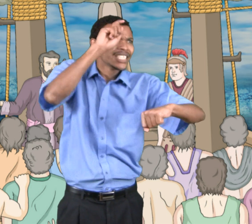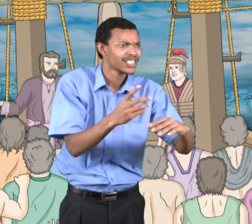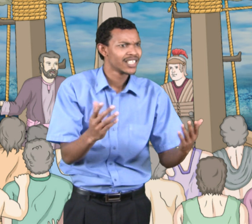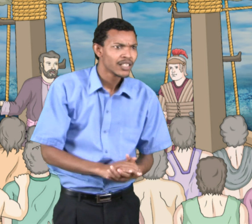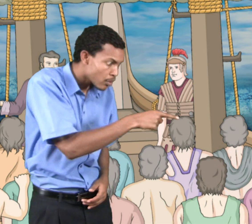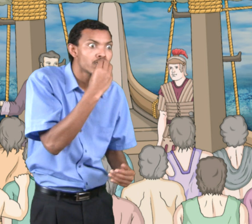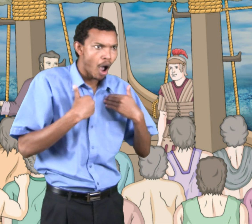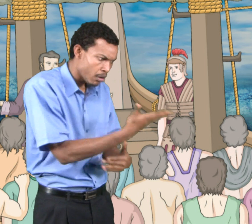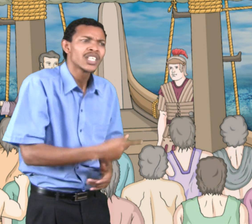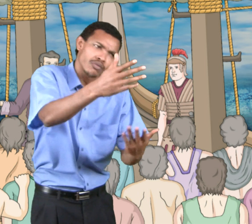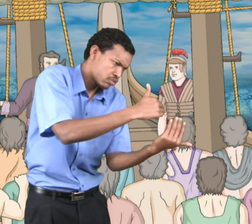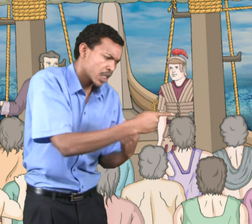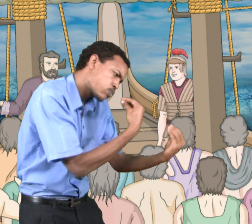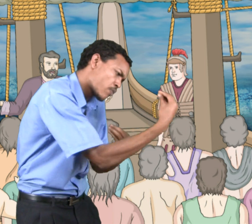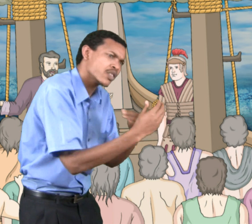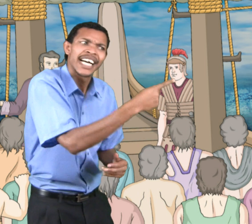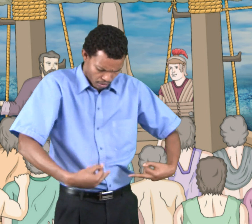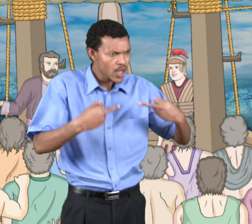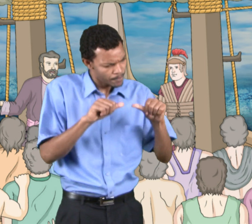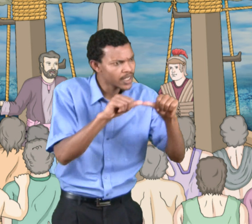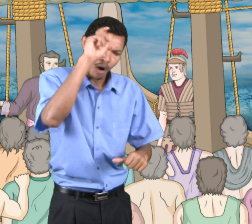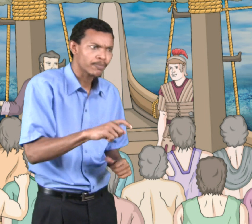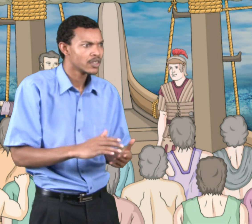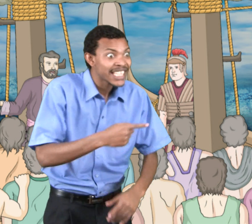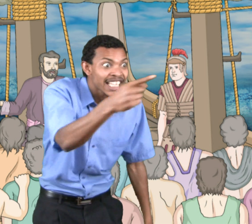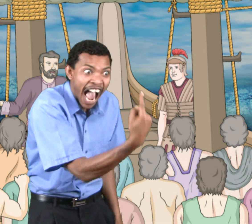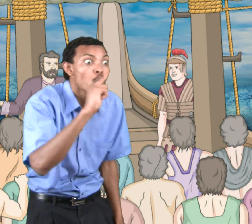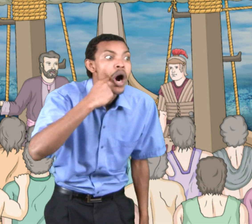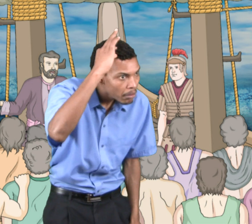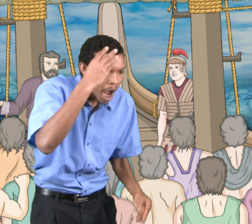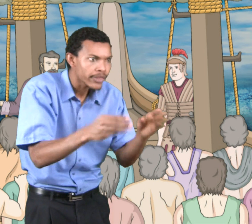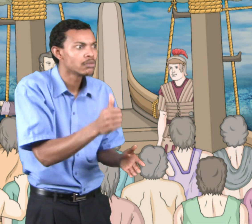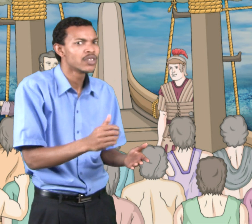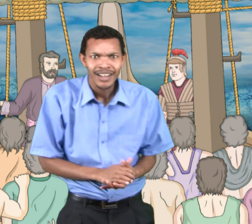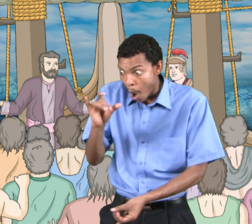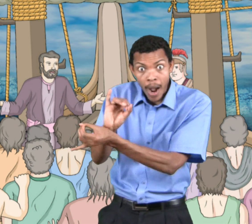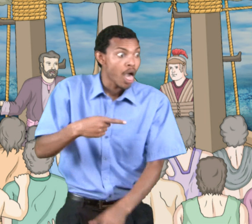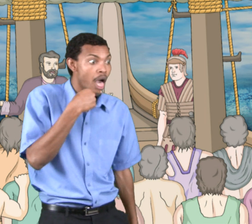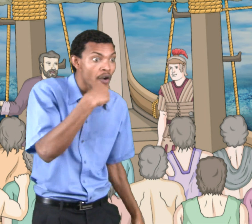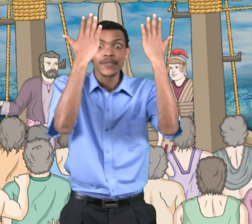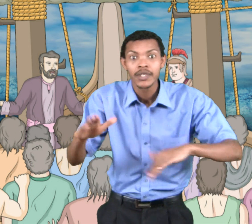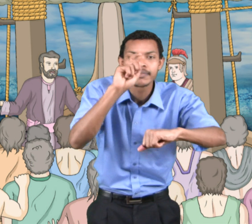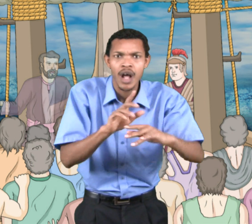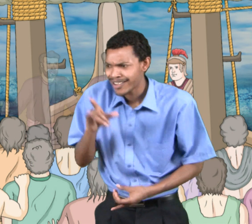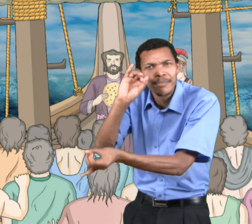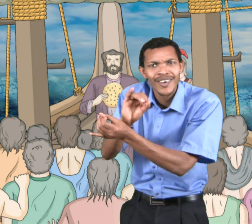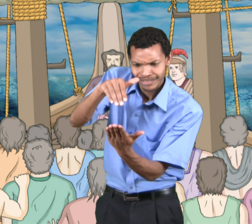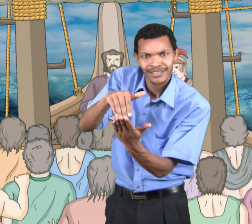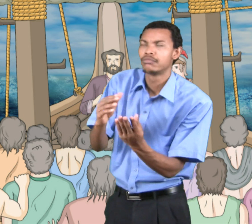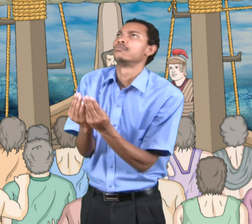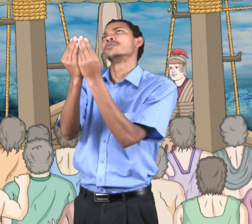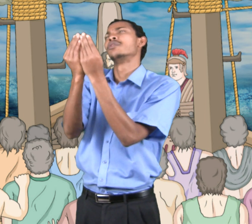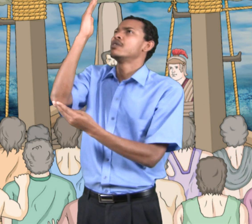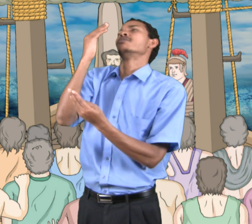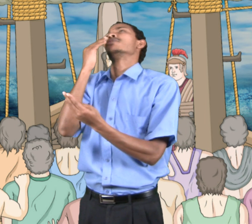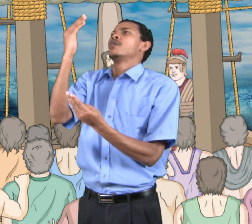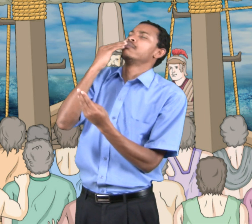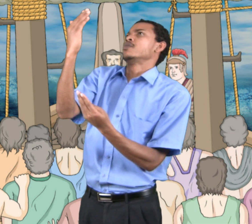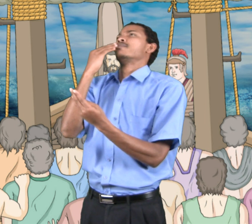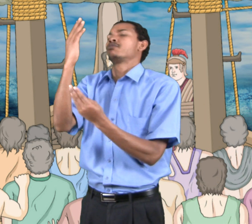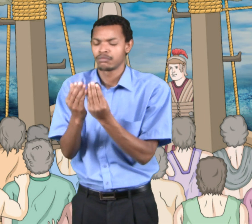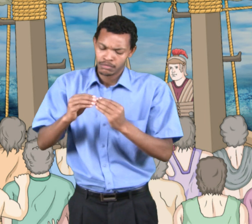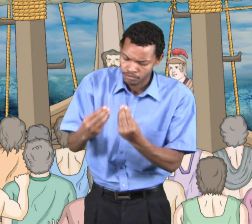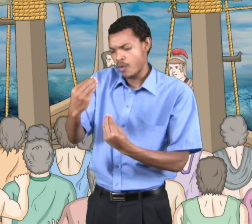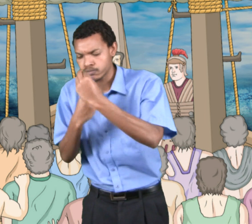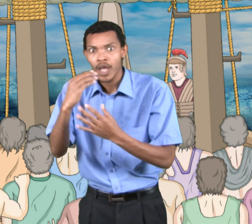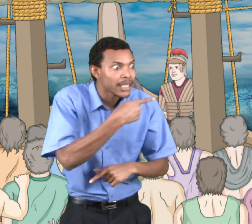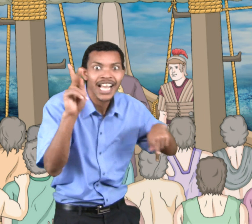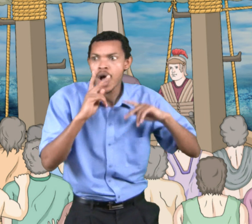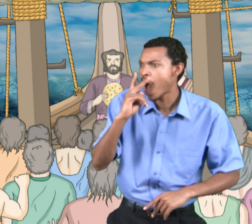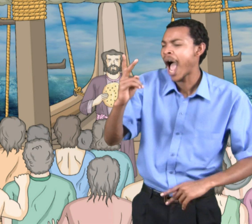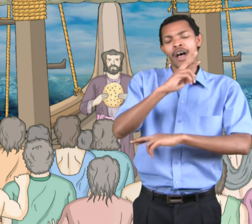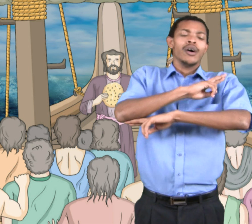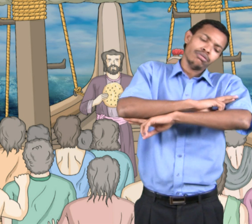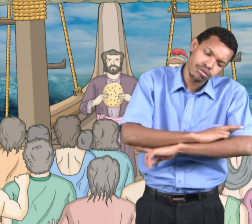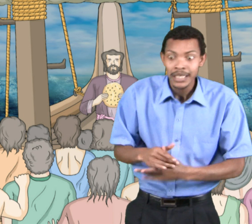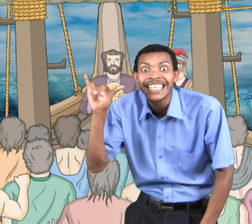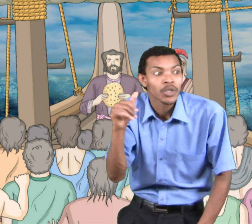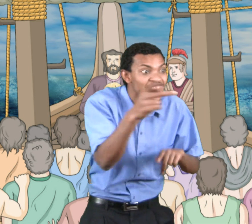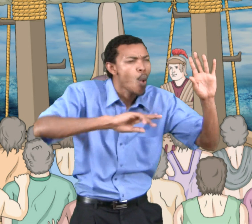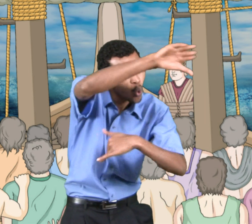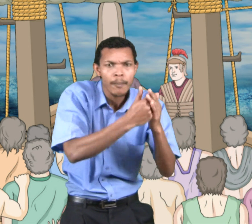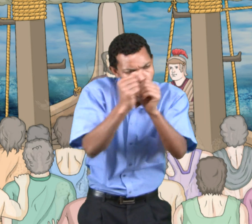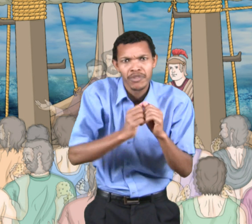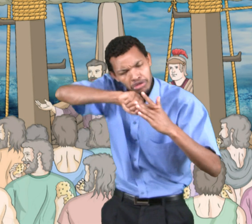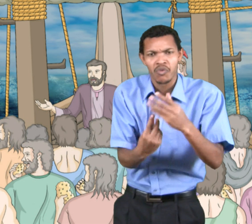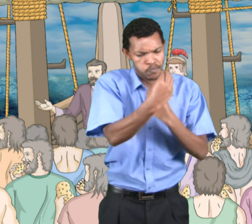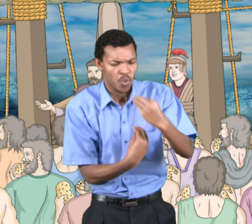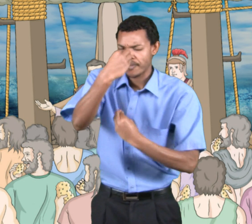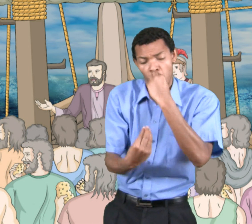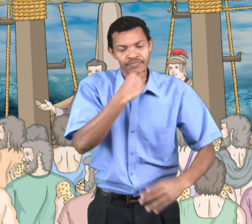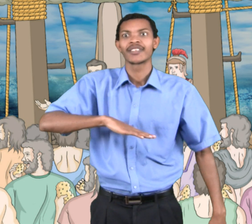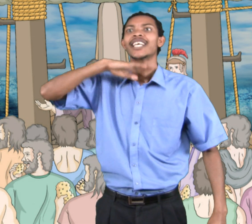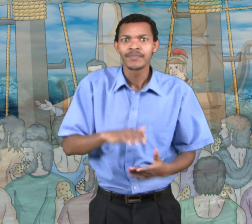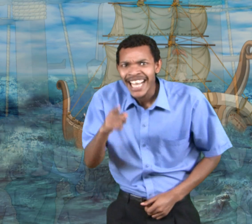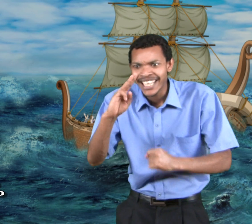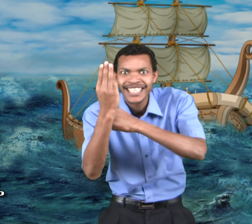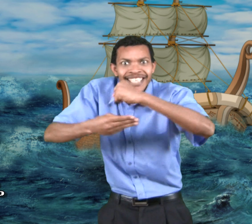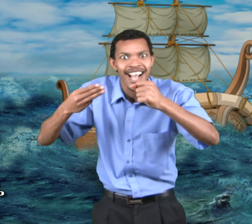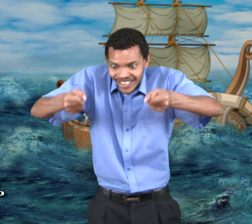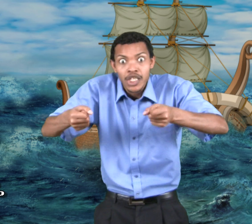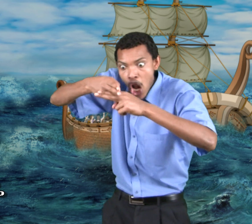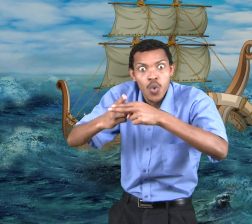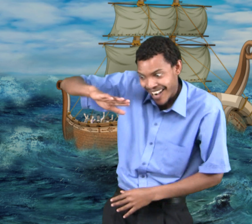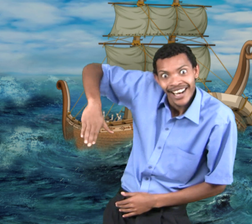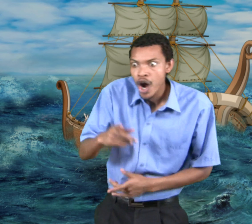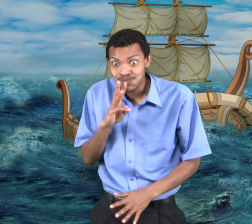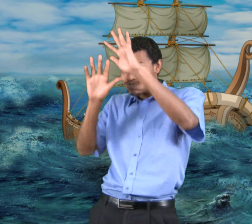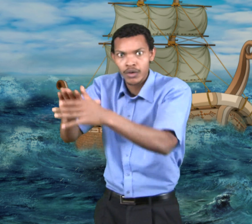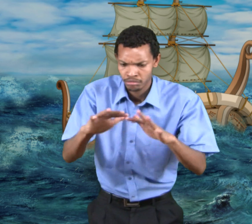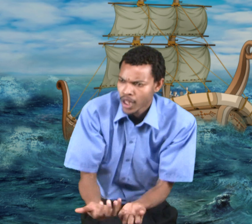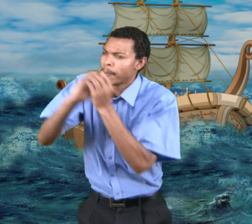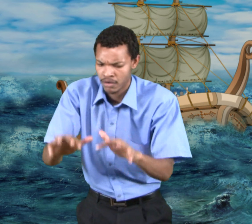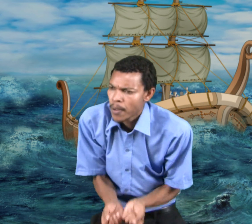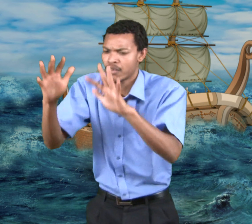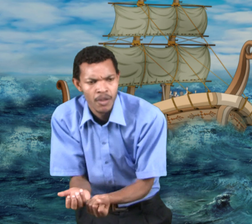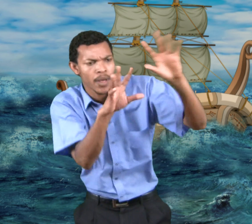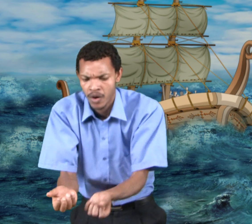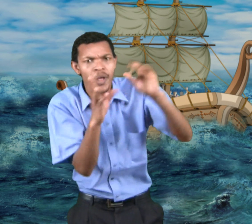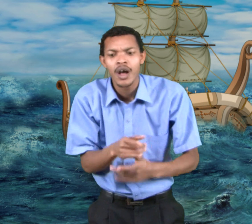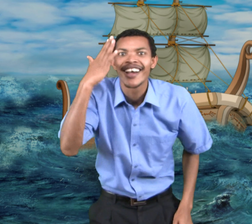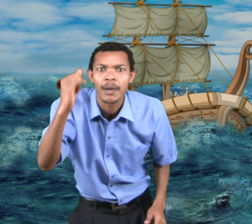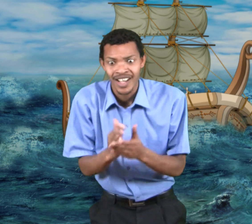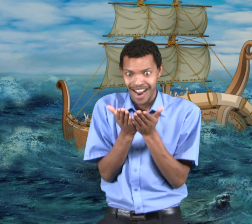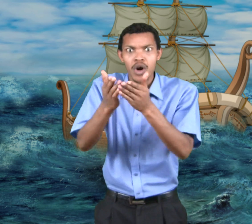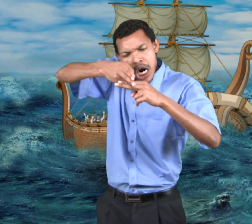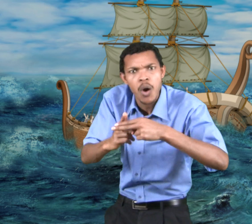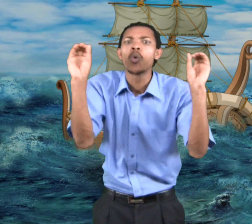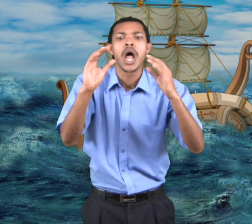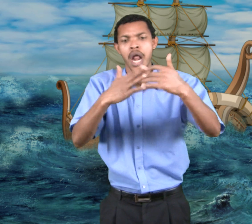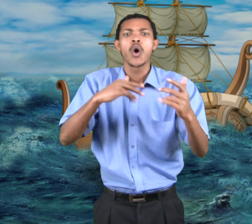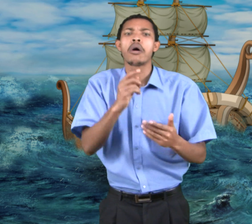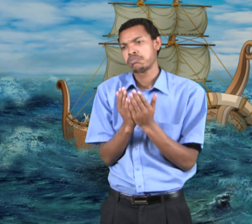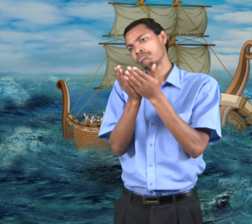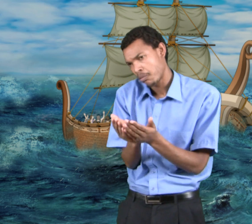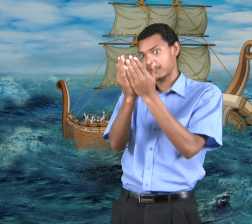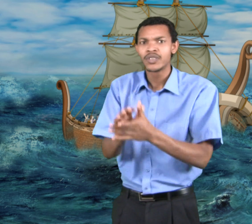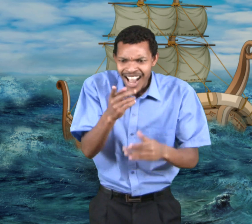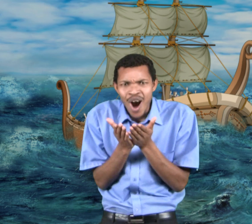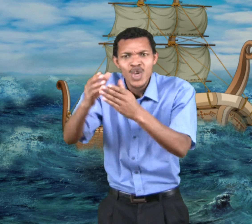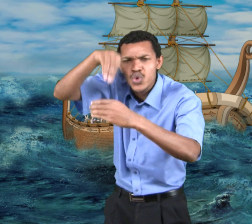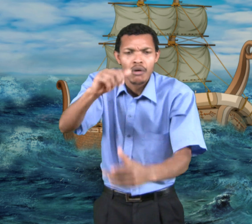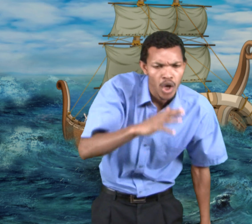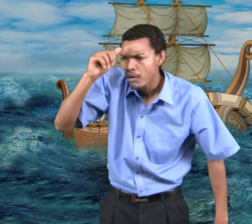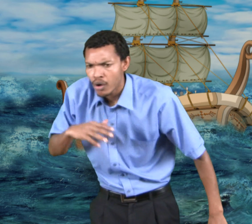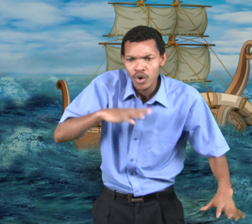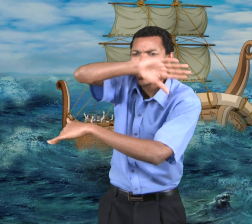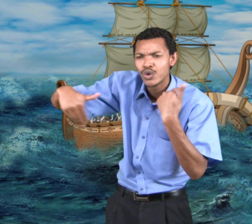So for your own preservation, I urge you to eat something, because not a single hair of your head will be lost.” After he had said this, Paul took bread and gave thanks to God in front of them all.